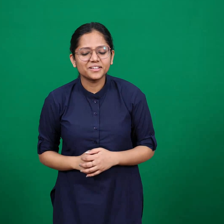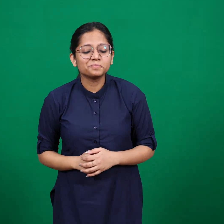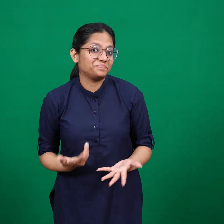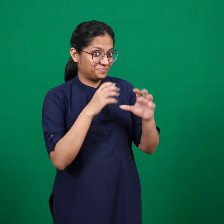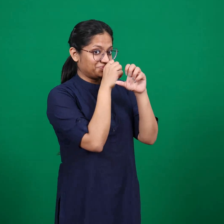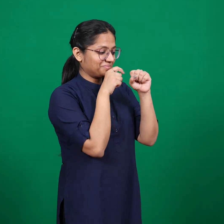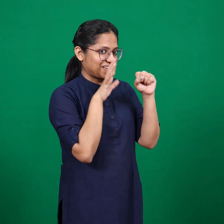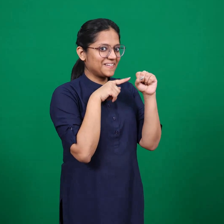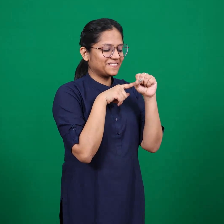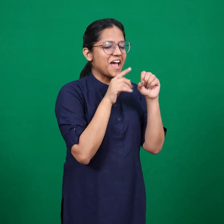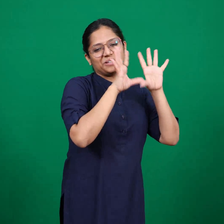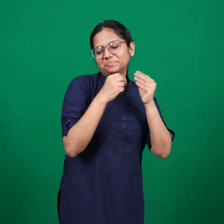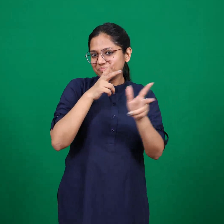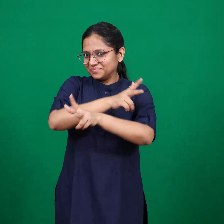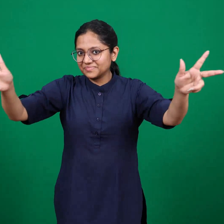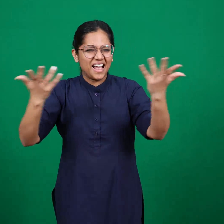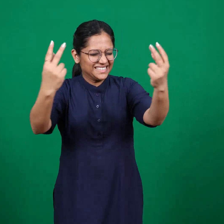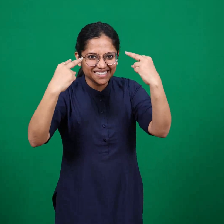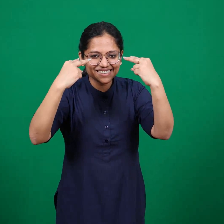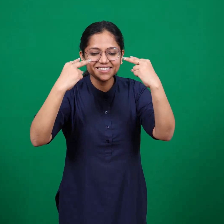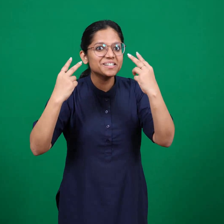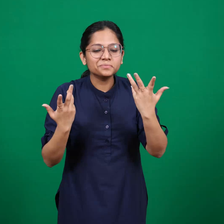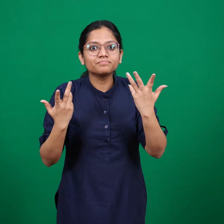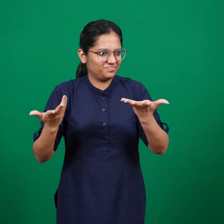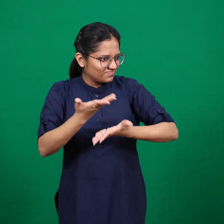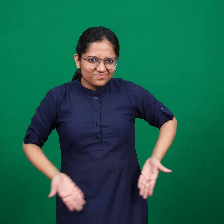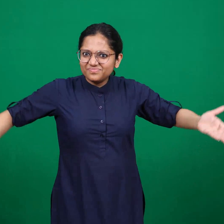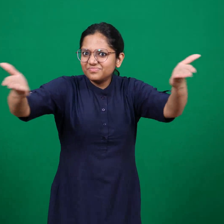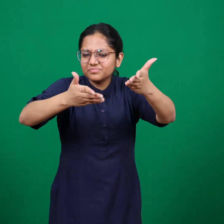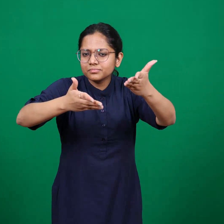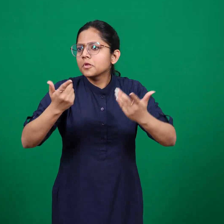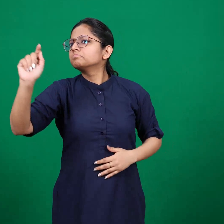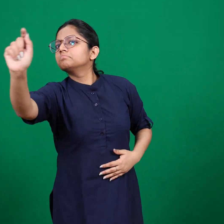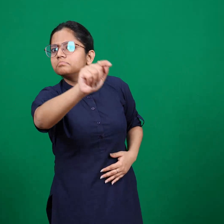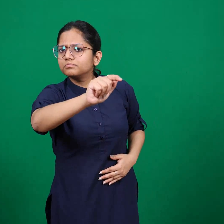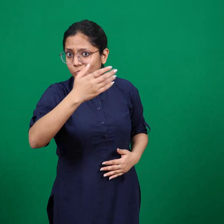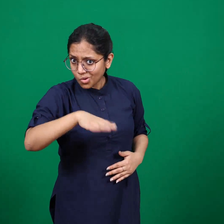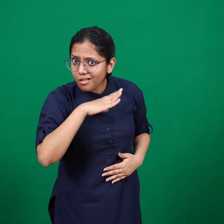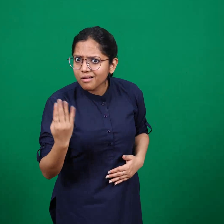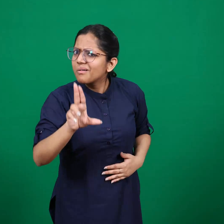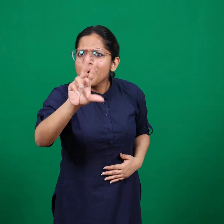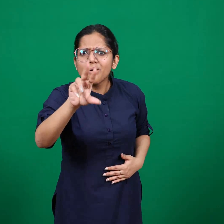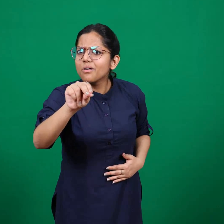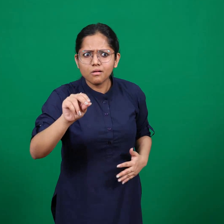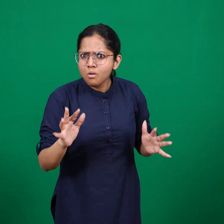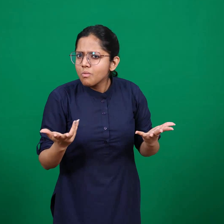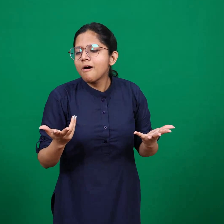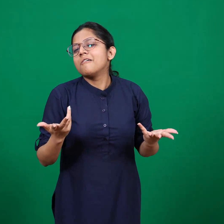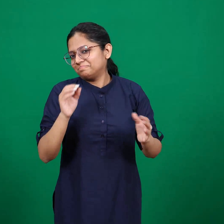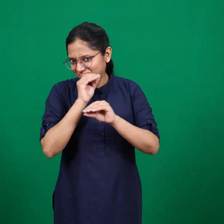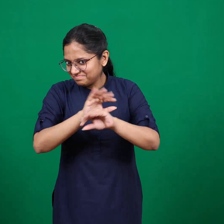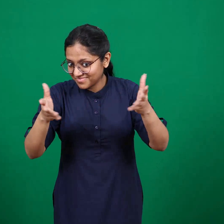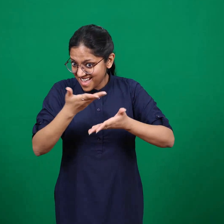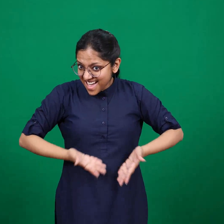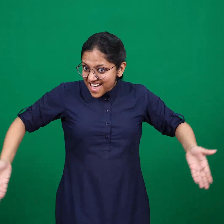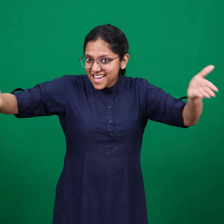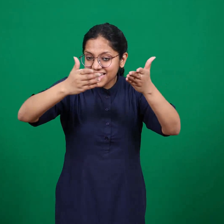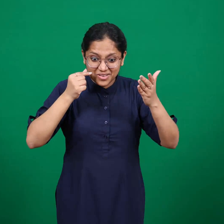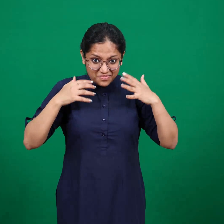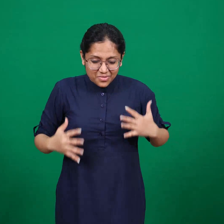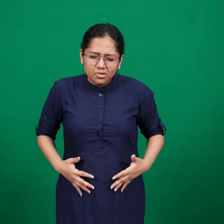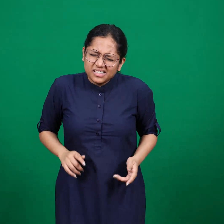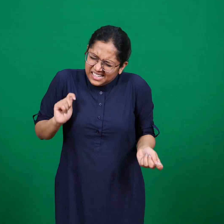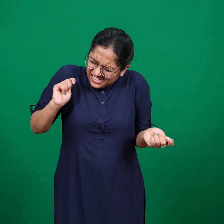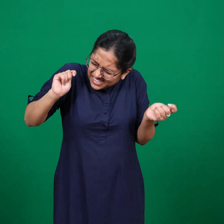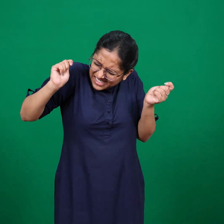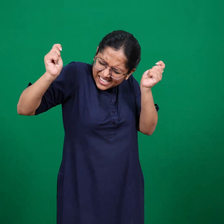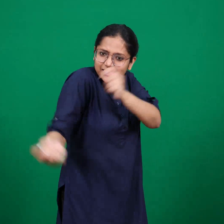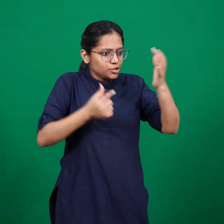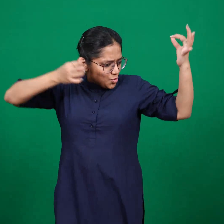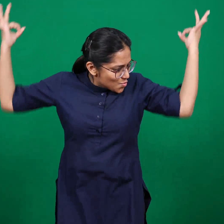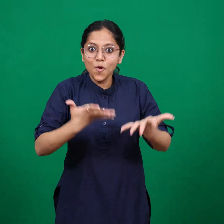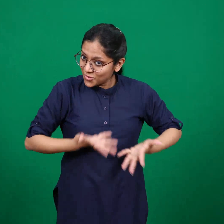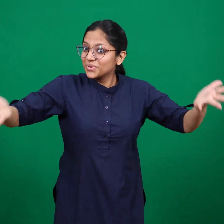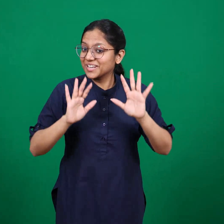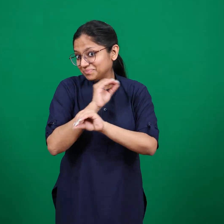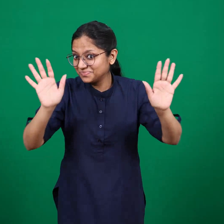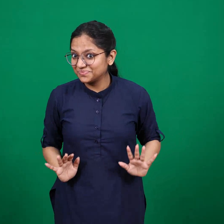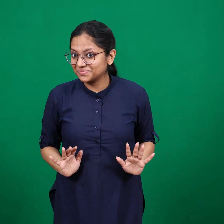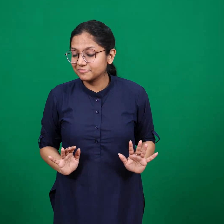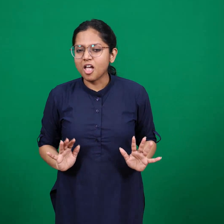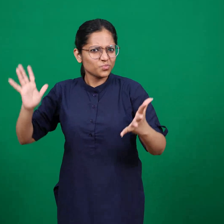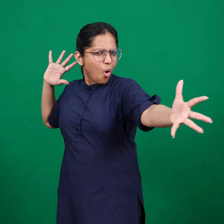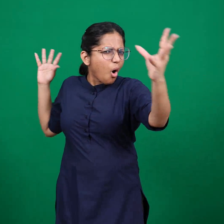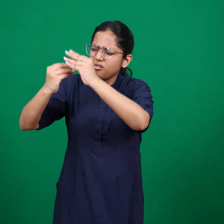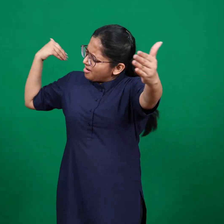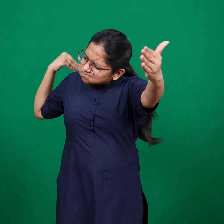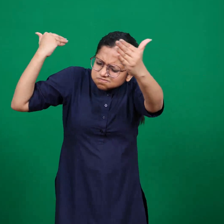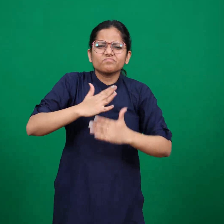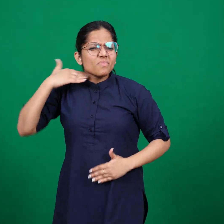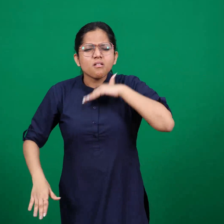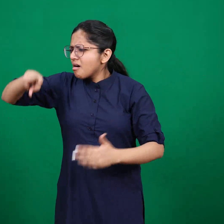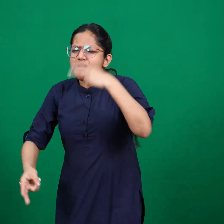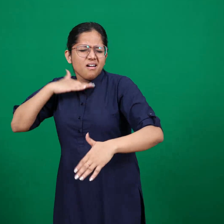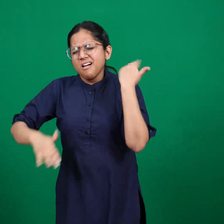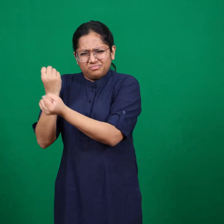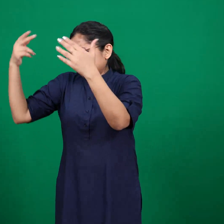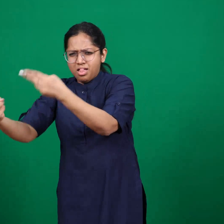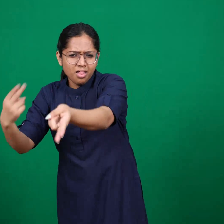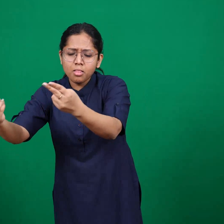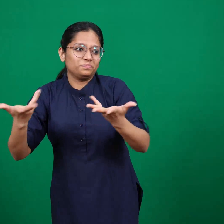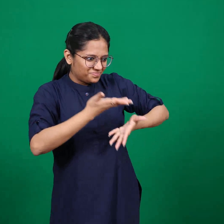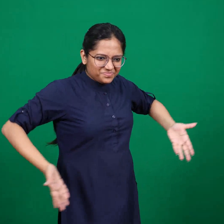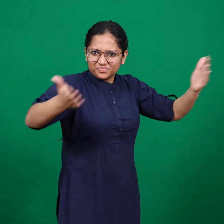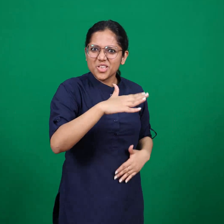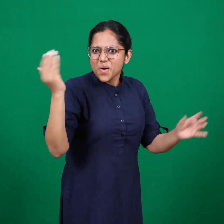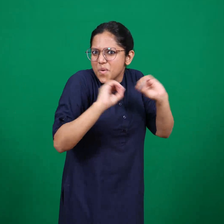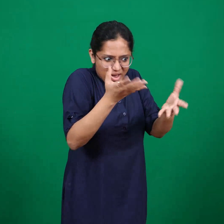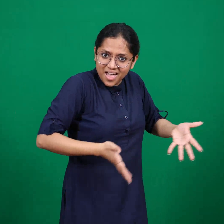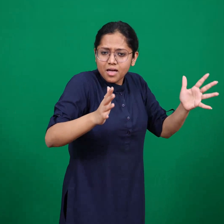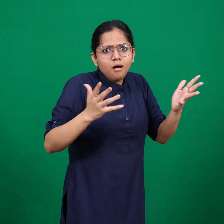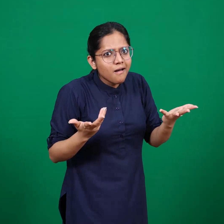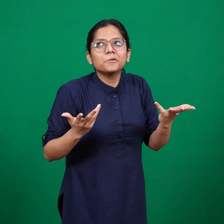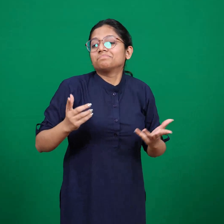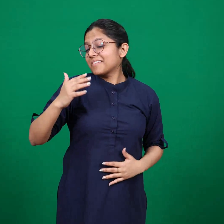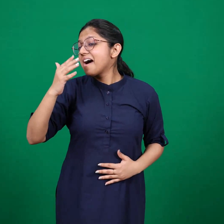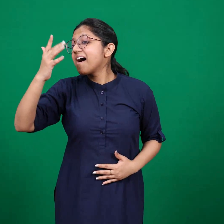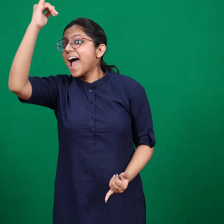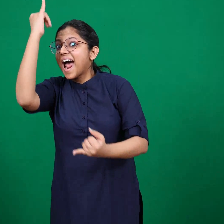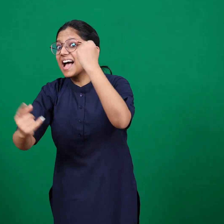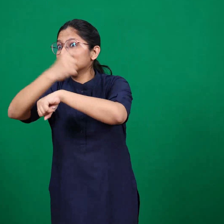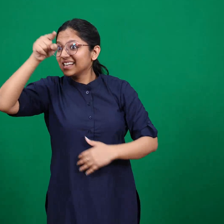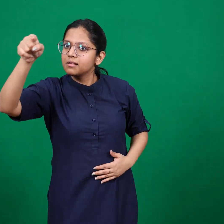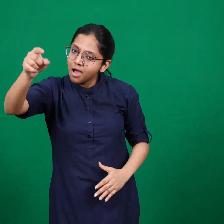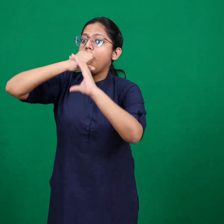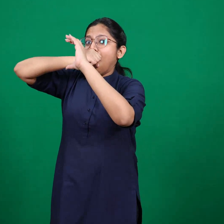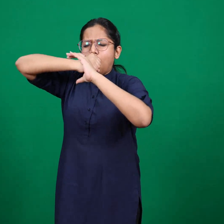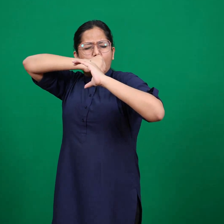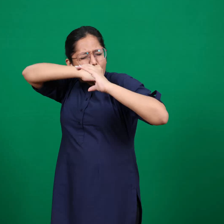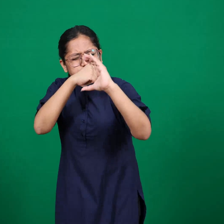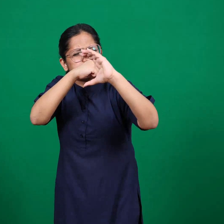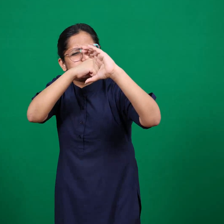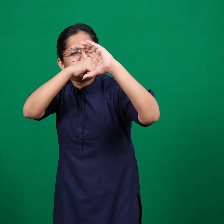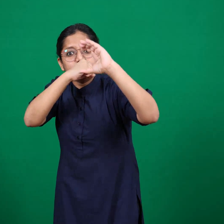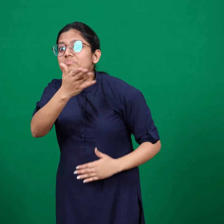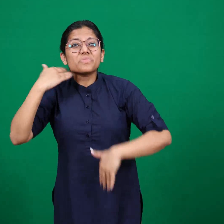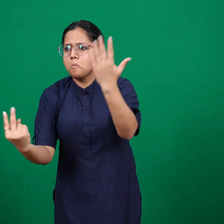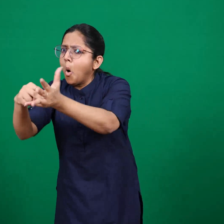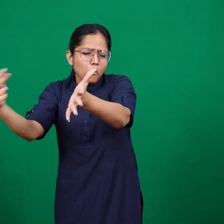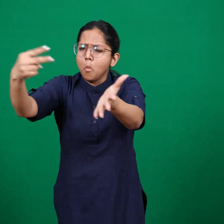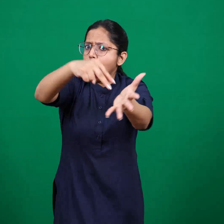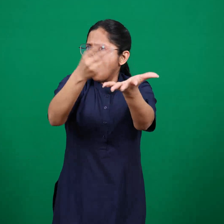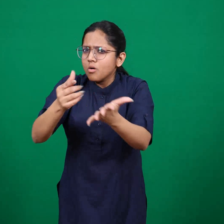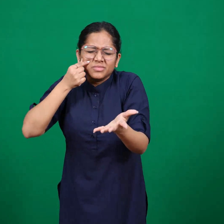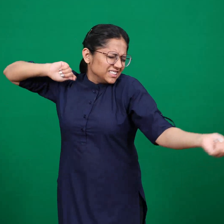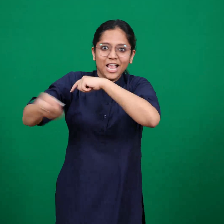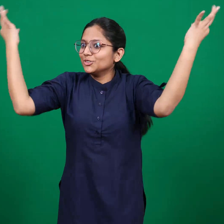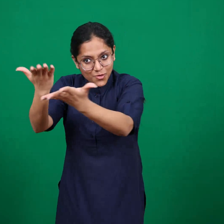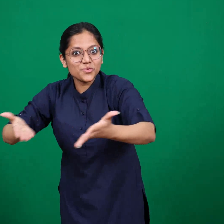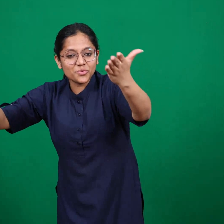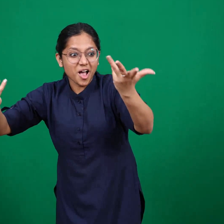Listen, I tell you a mystery: We will not all sleep, but we will all be changed- in an instant, in the twinkling of an eye, at the last trumpet.